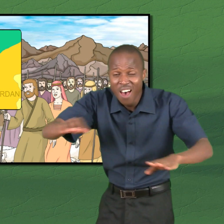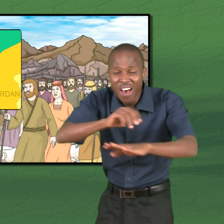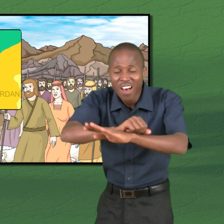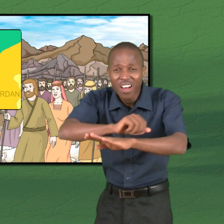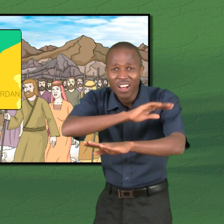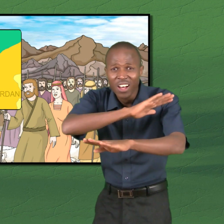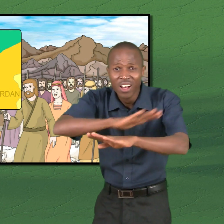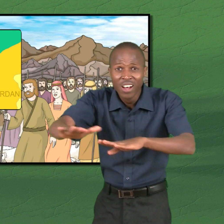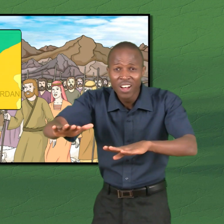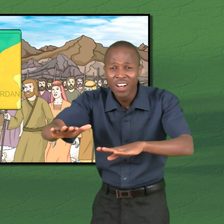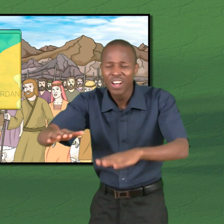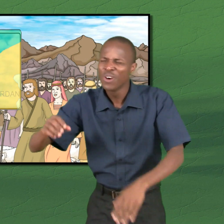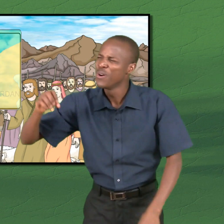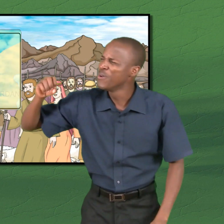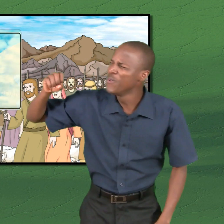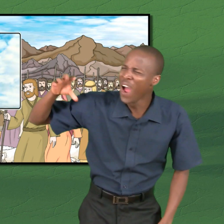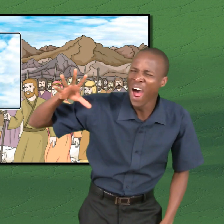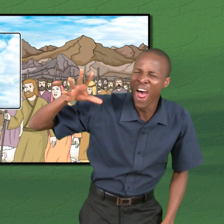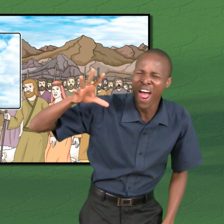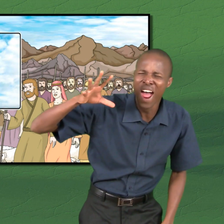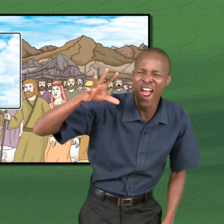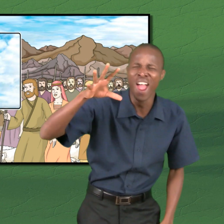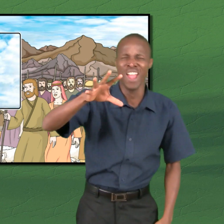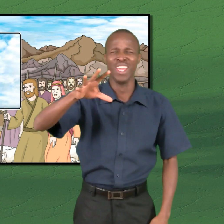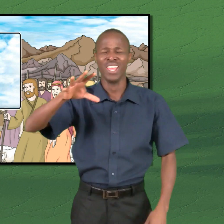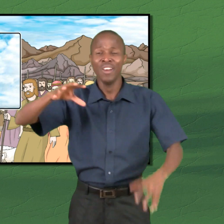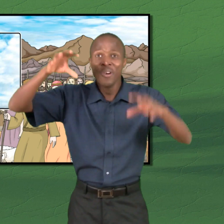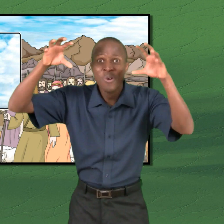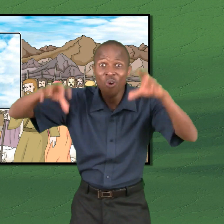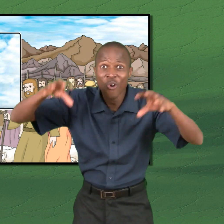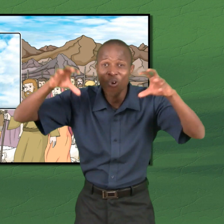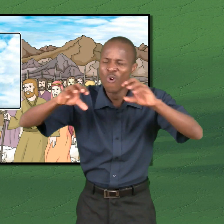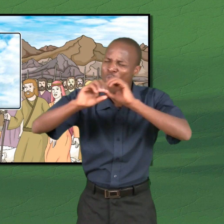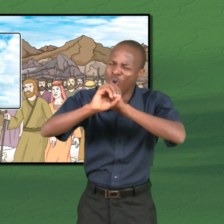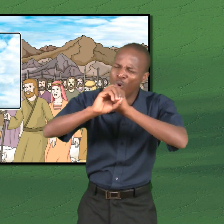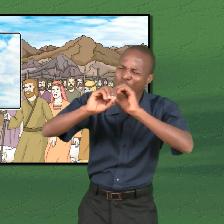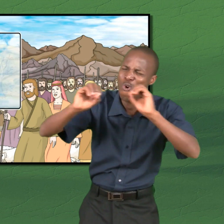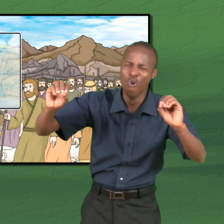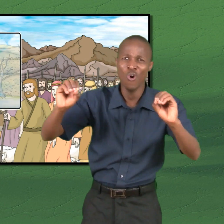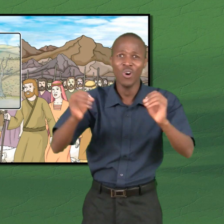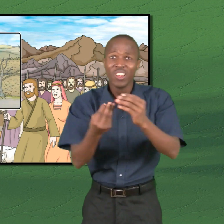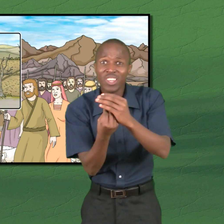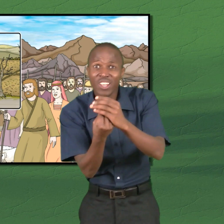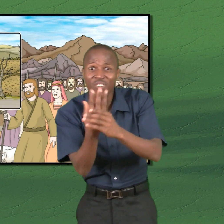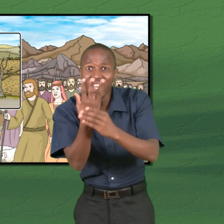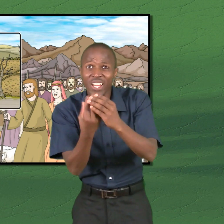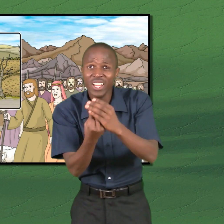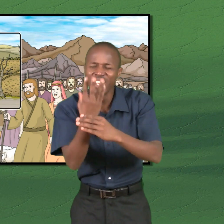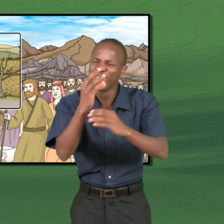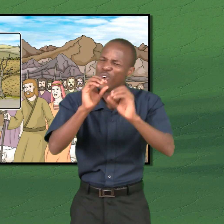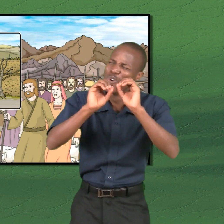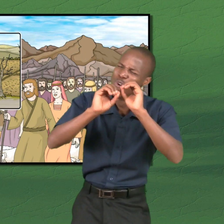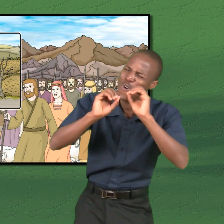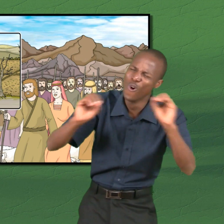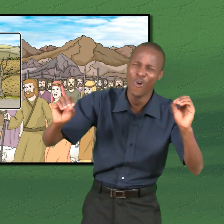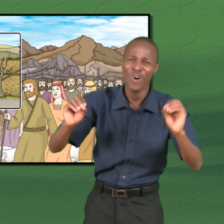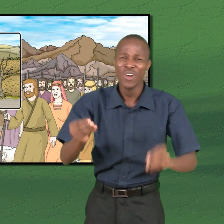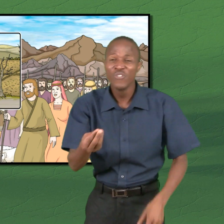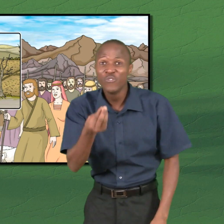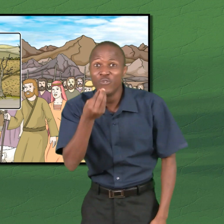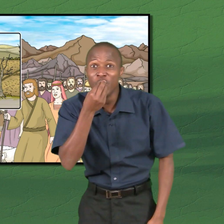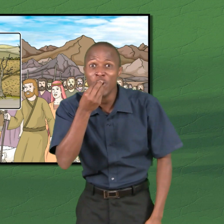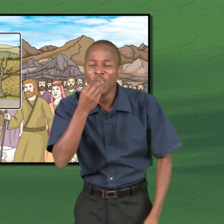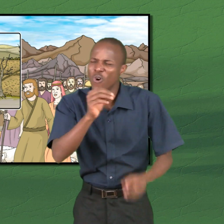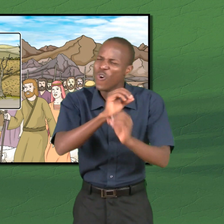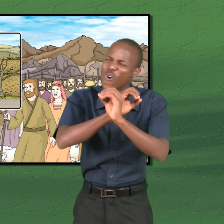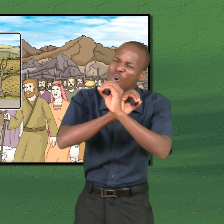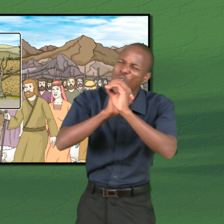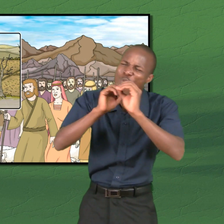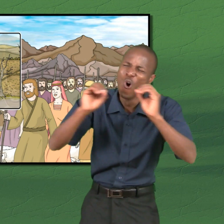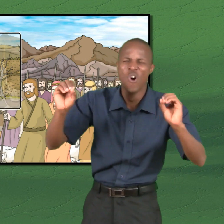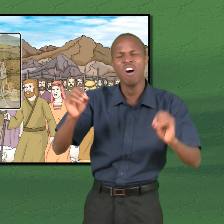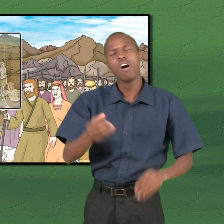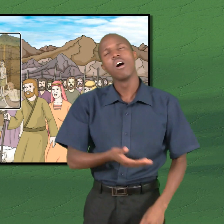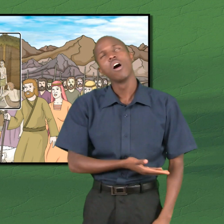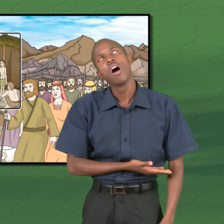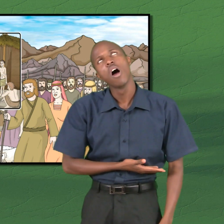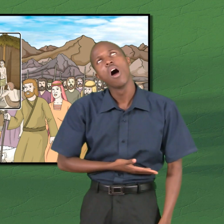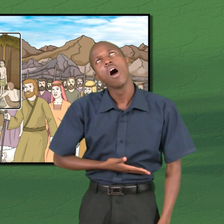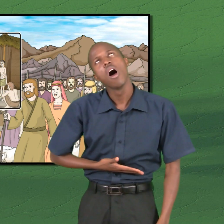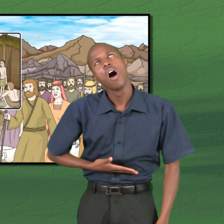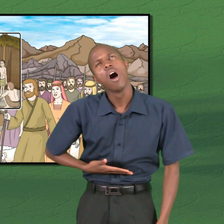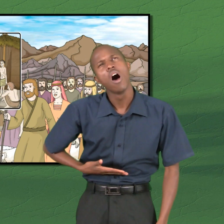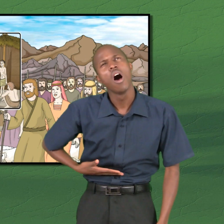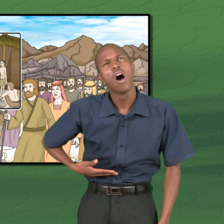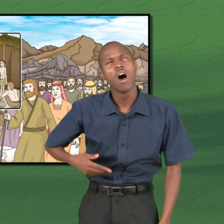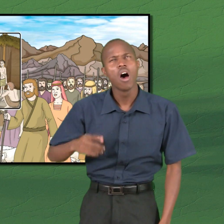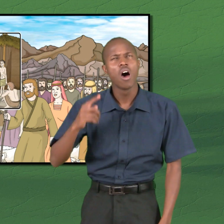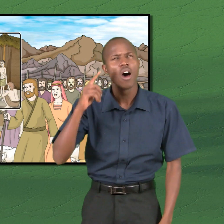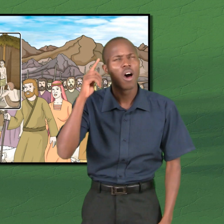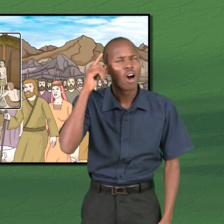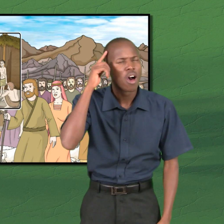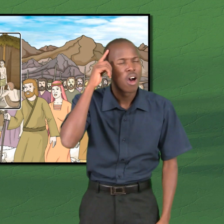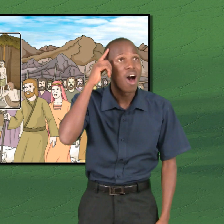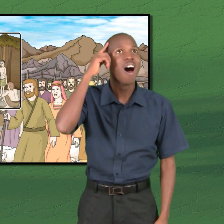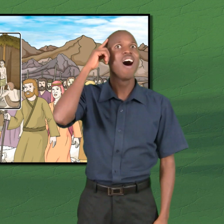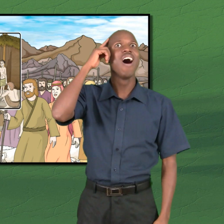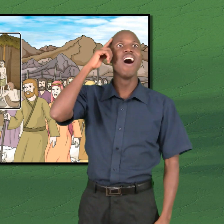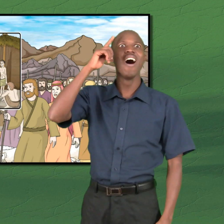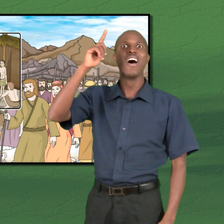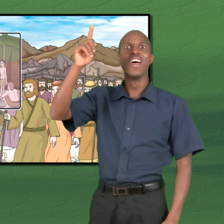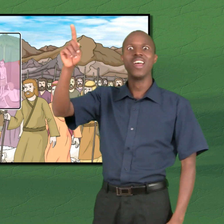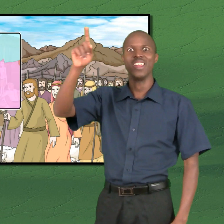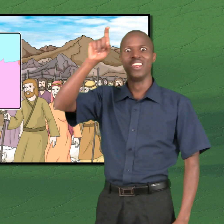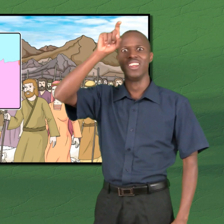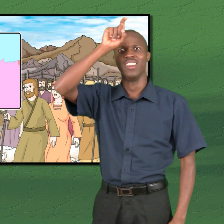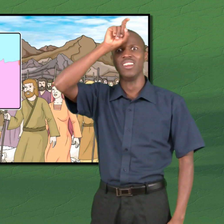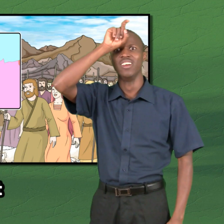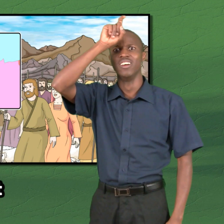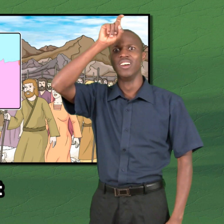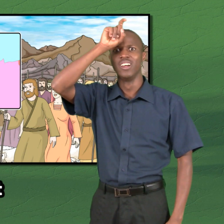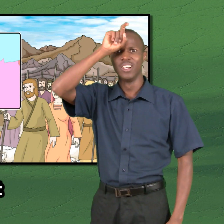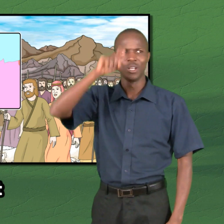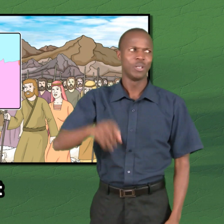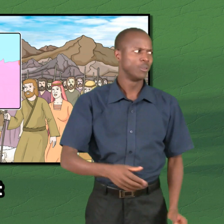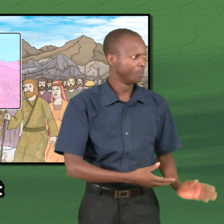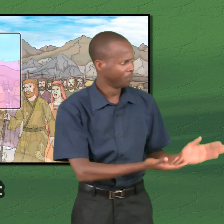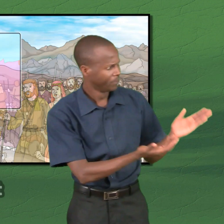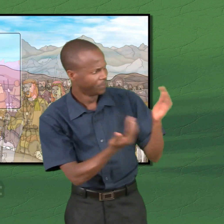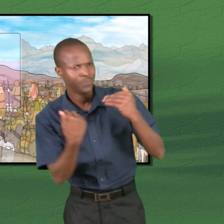Now there was a famine in the land.